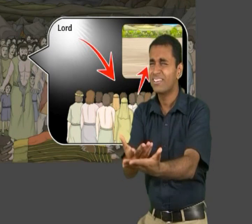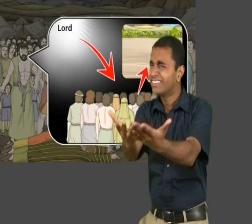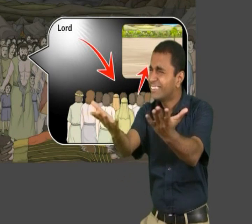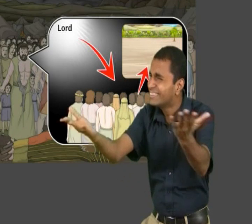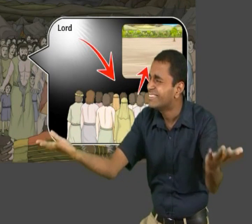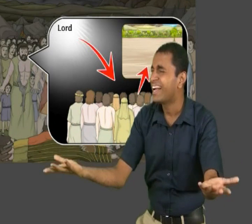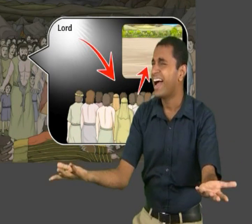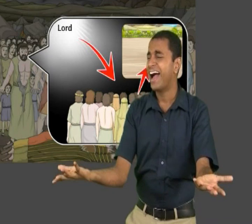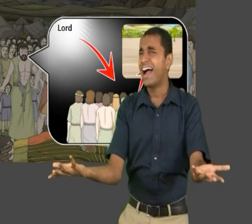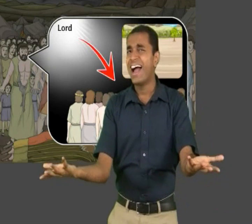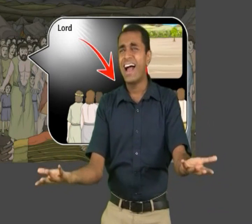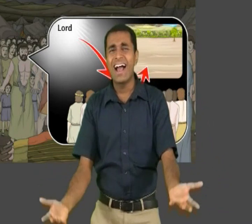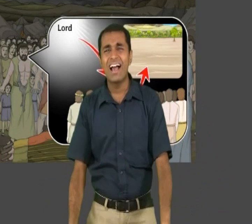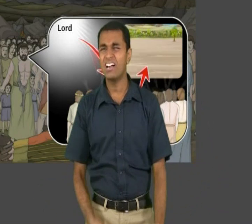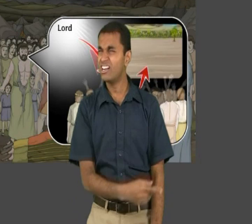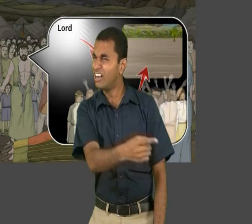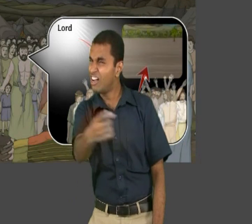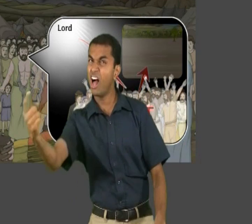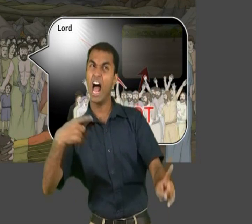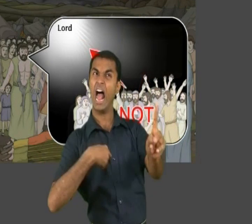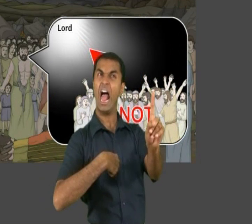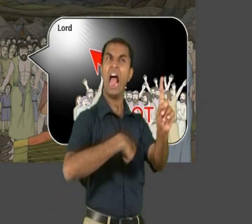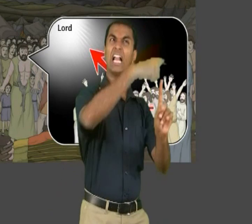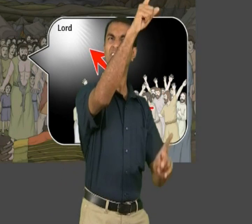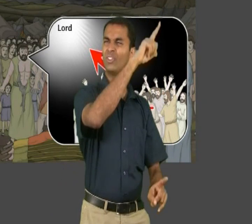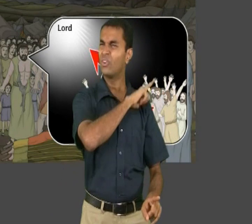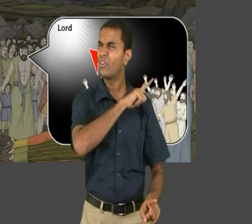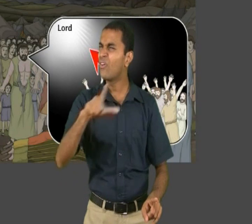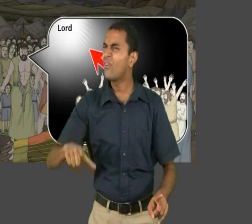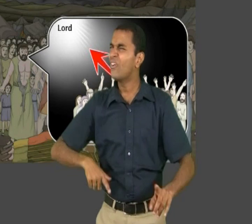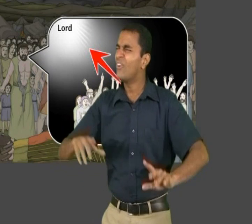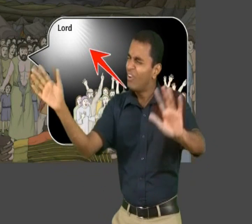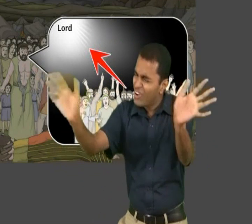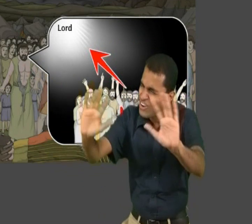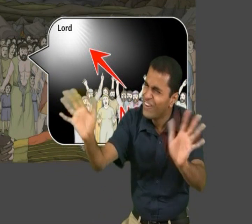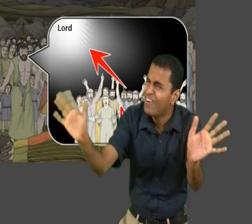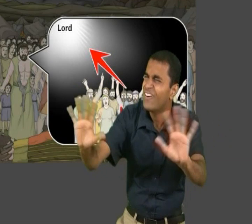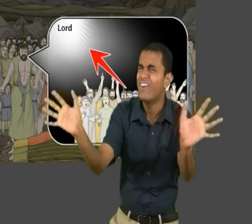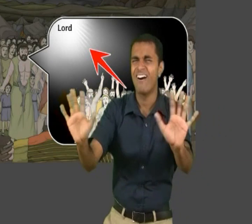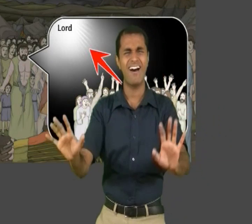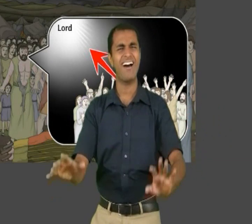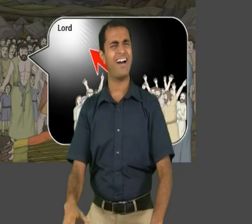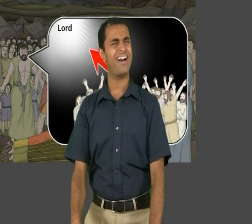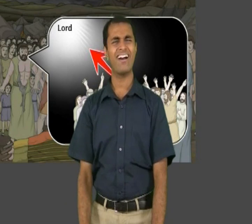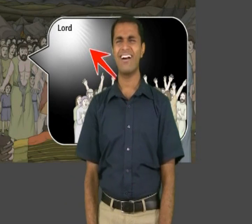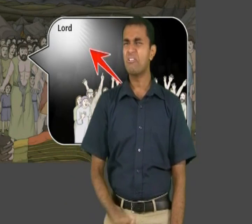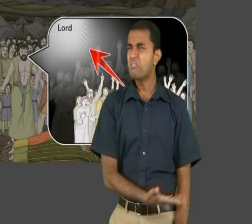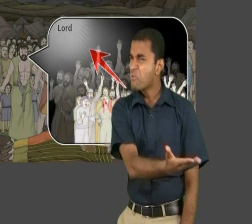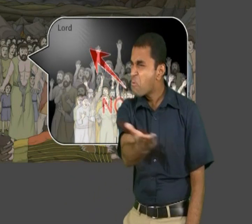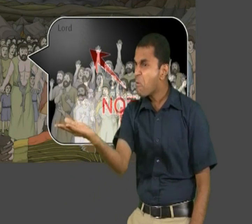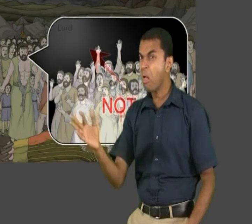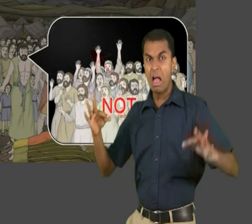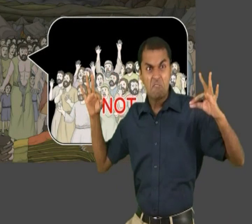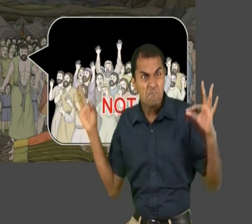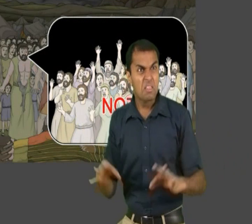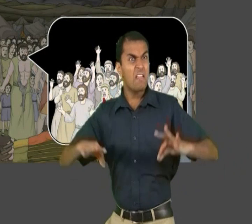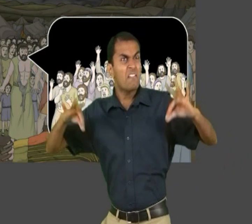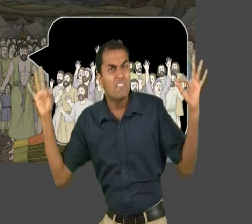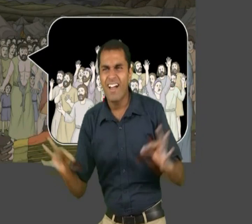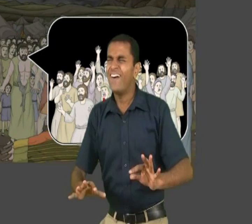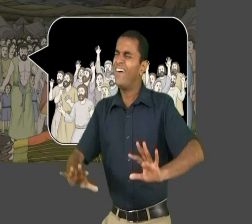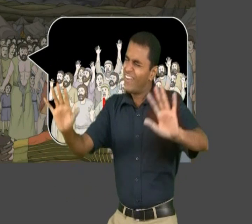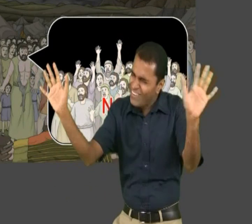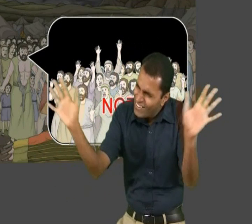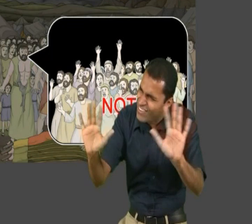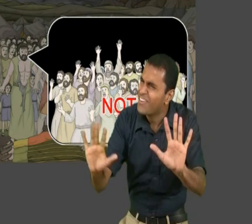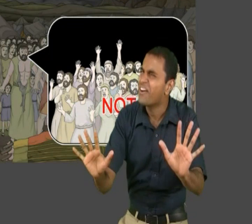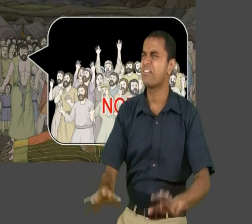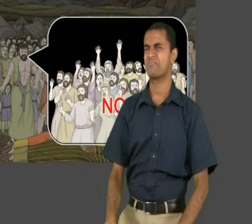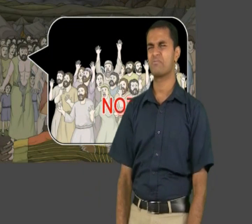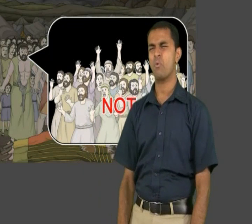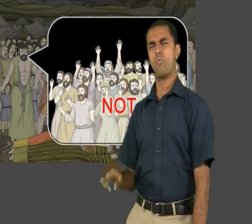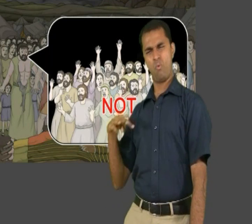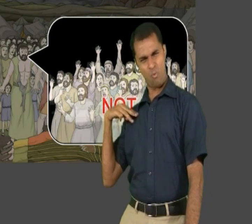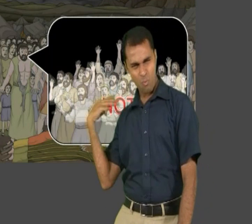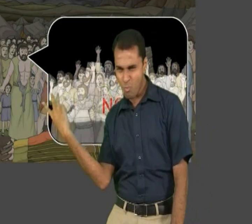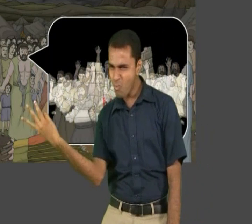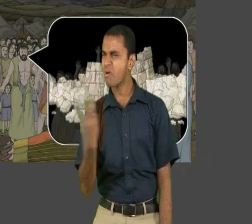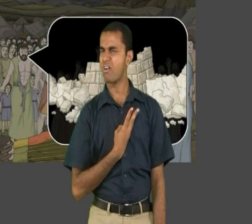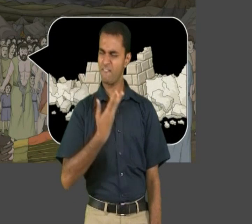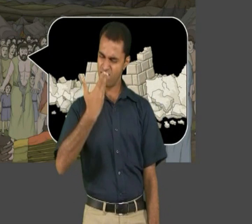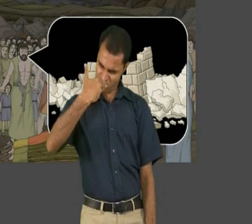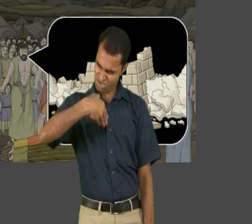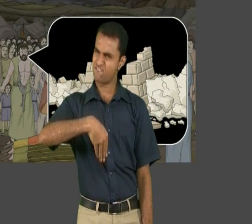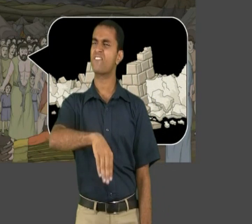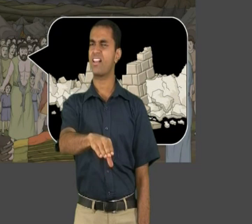Only do not rebel against the LORD, and do not be afraid of the people of the land, for they will be like bread for us.